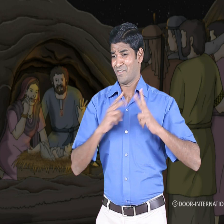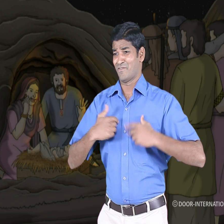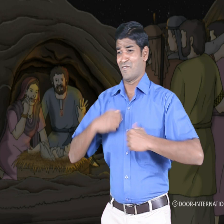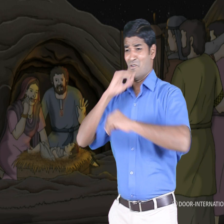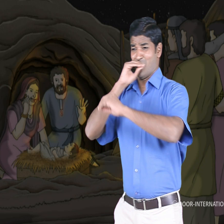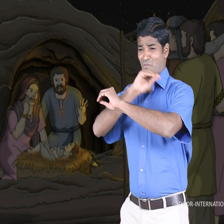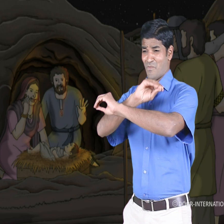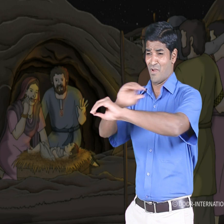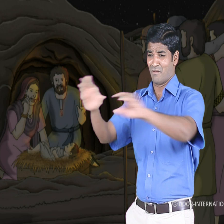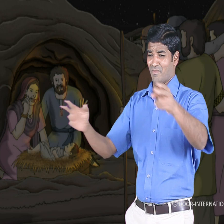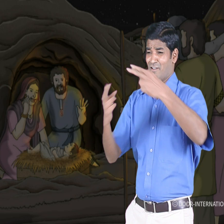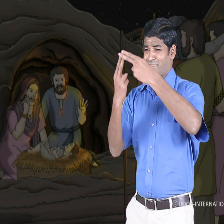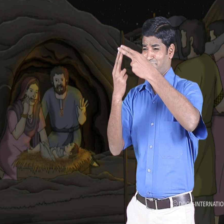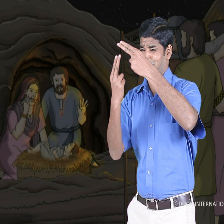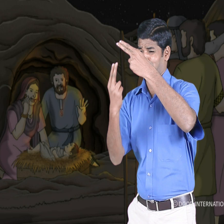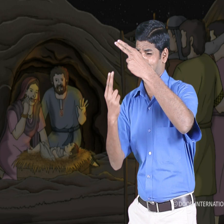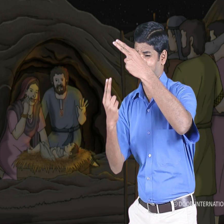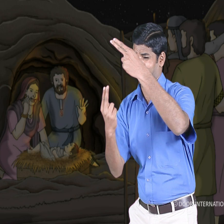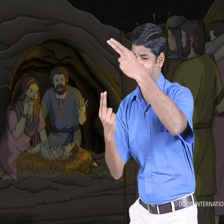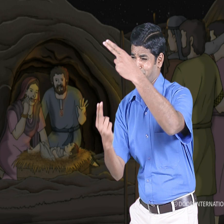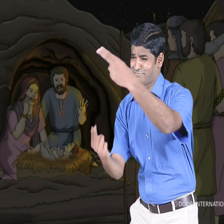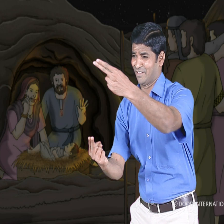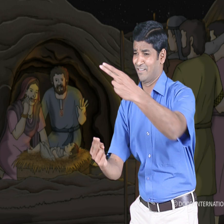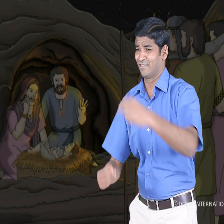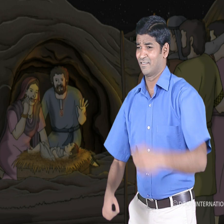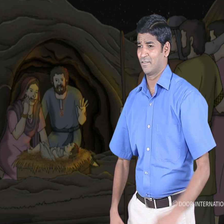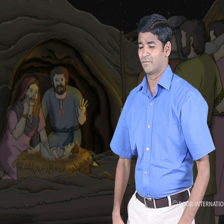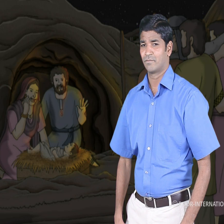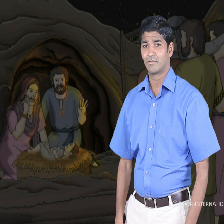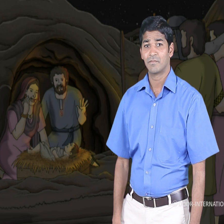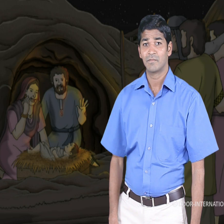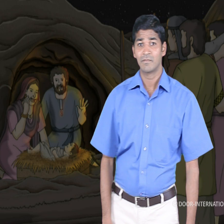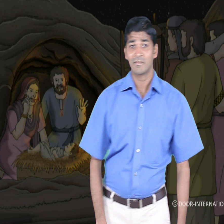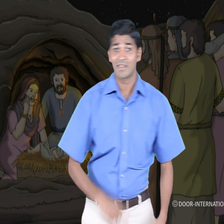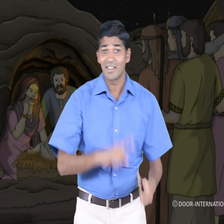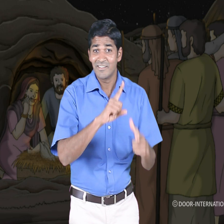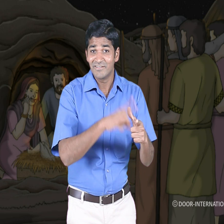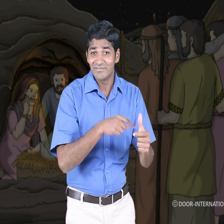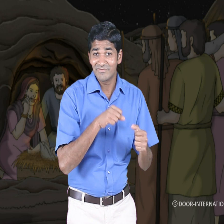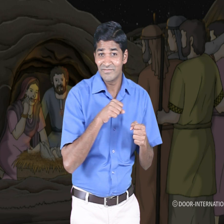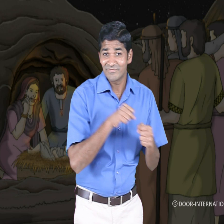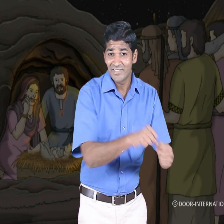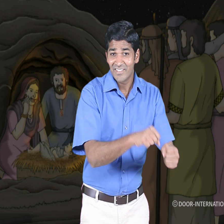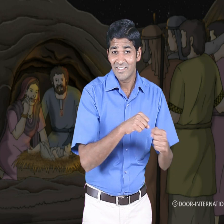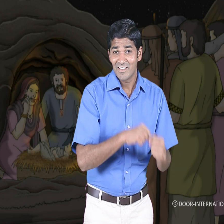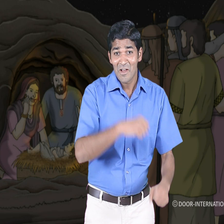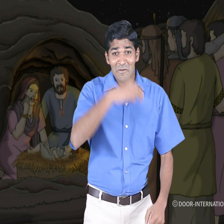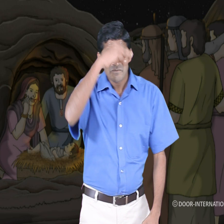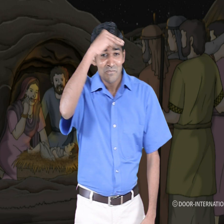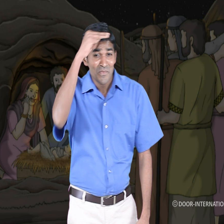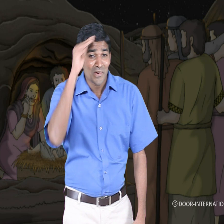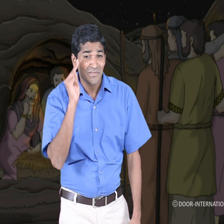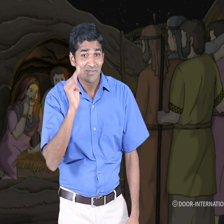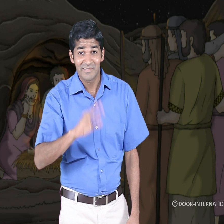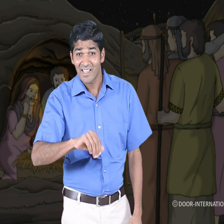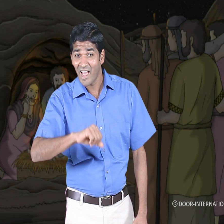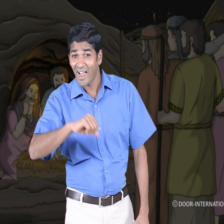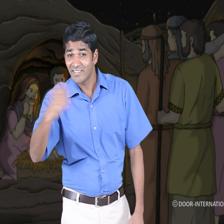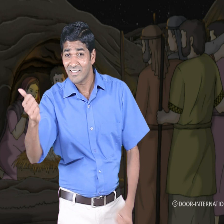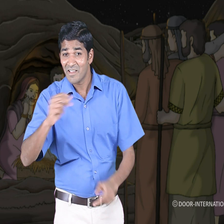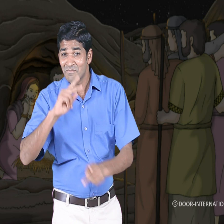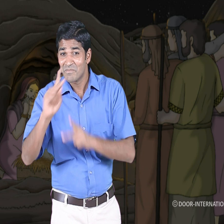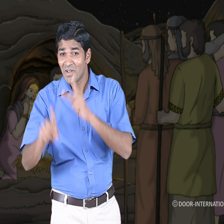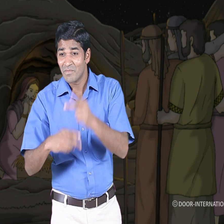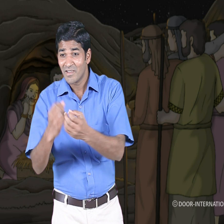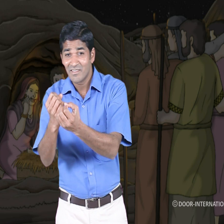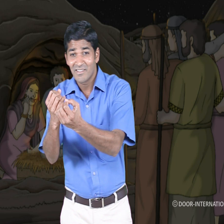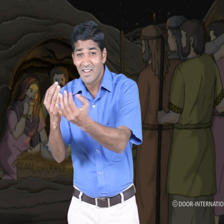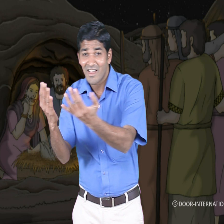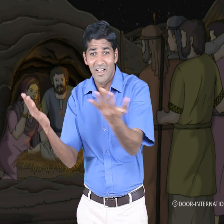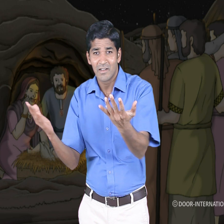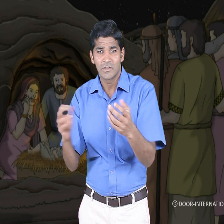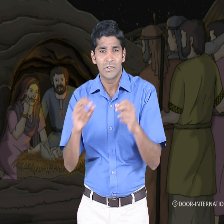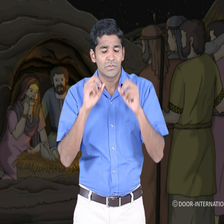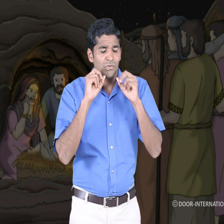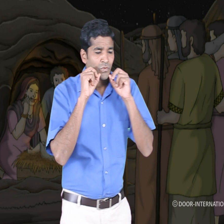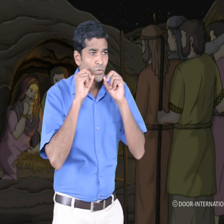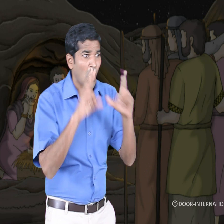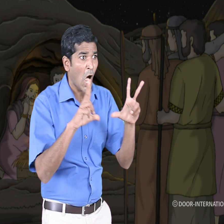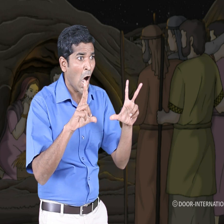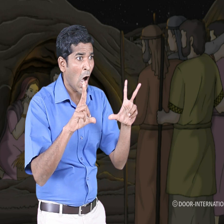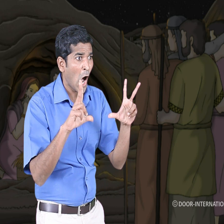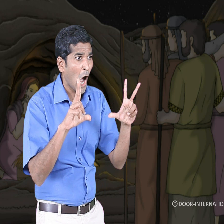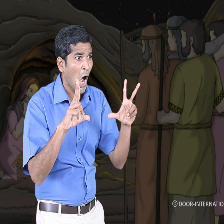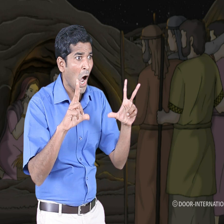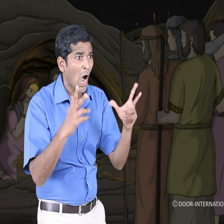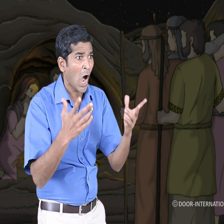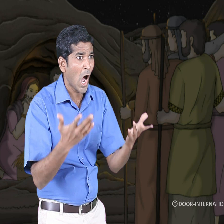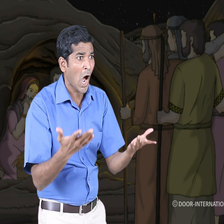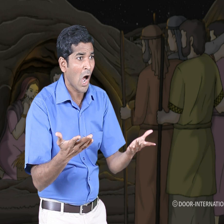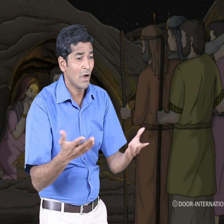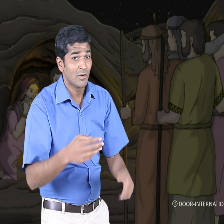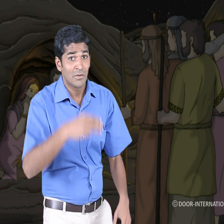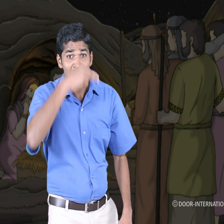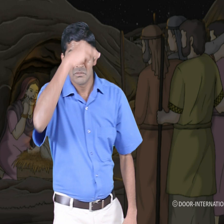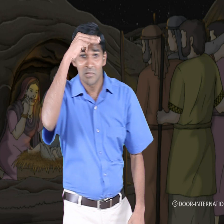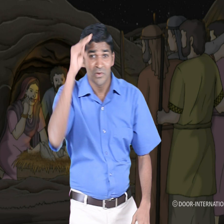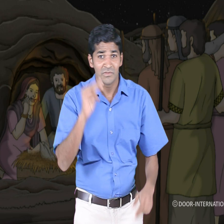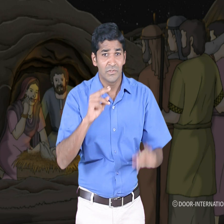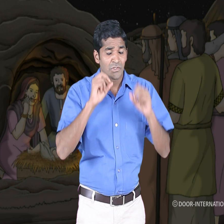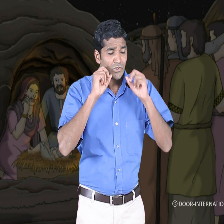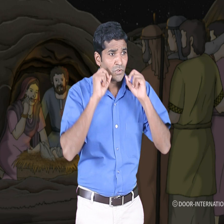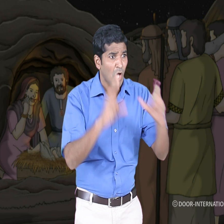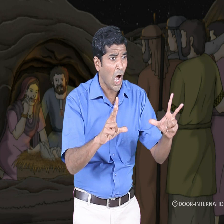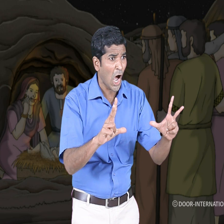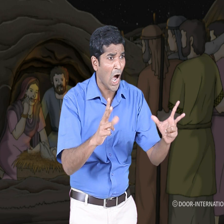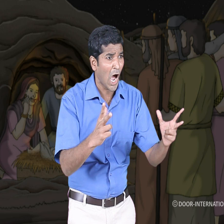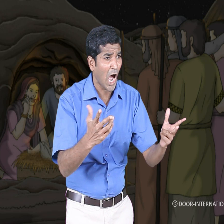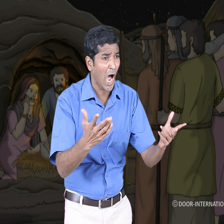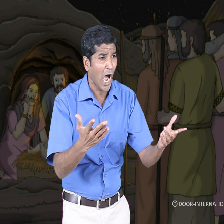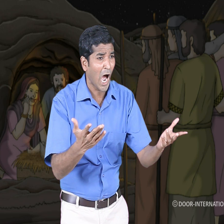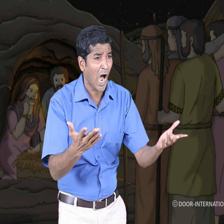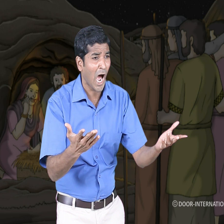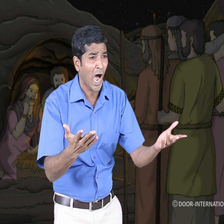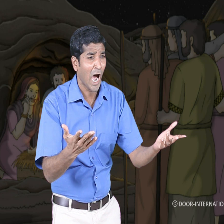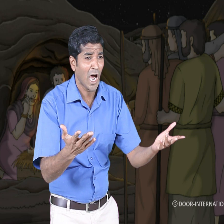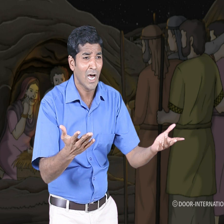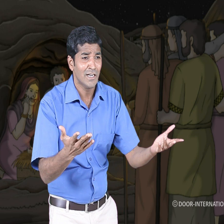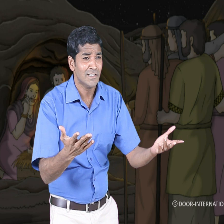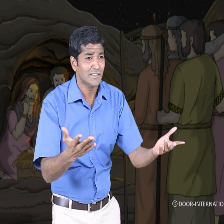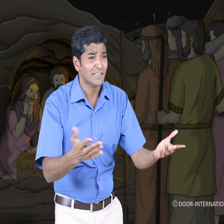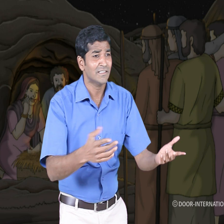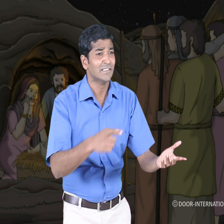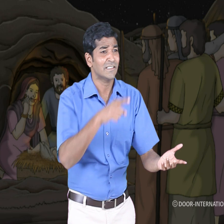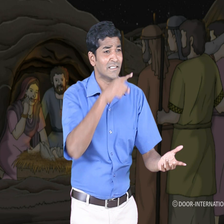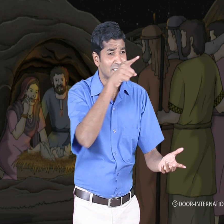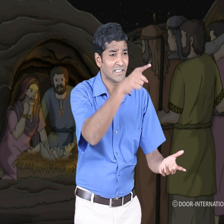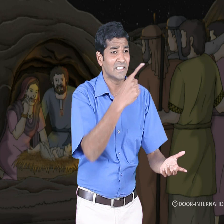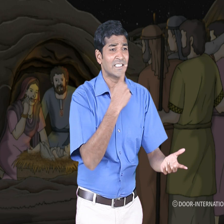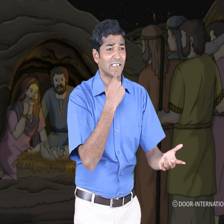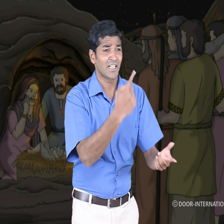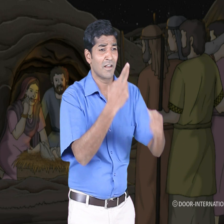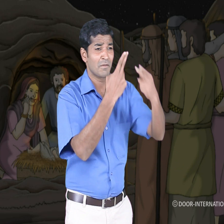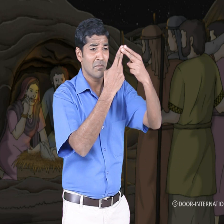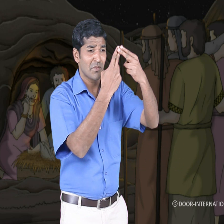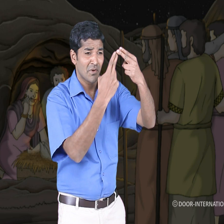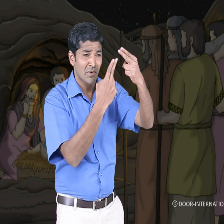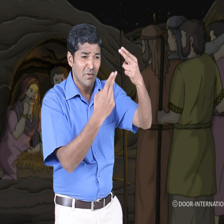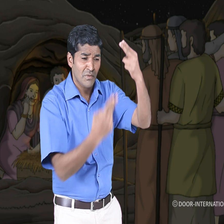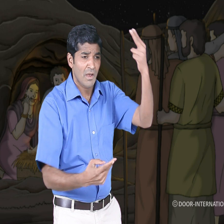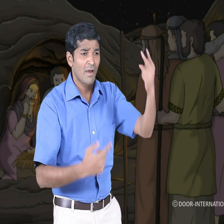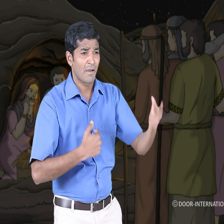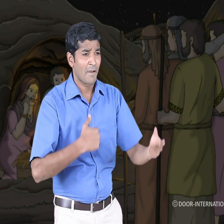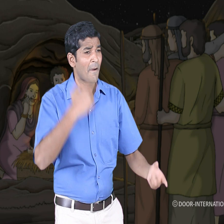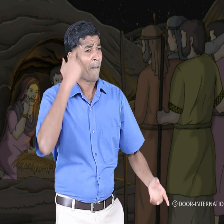And all who heard it were amazed at what the shepherds said to them.